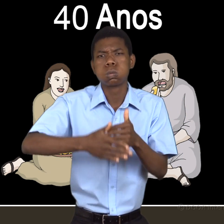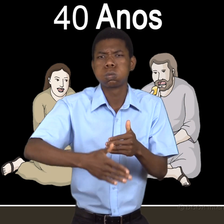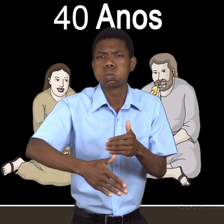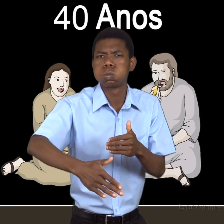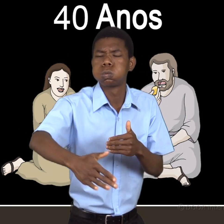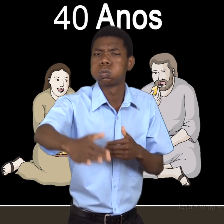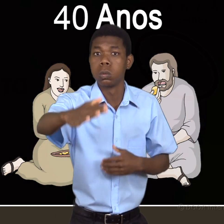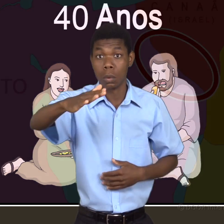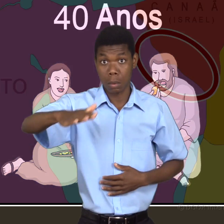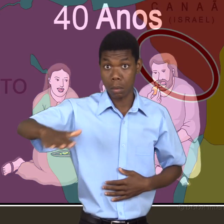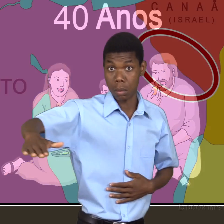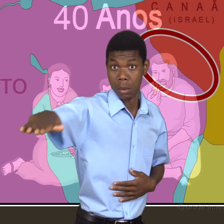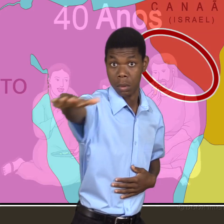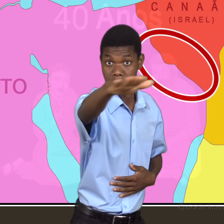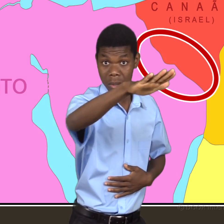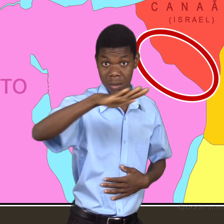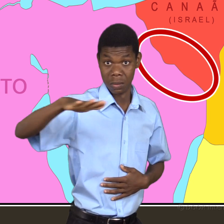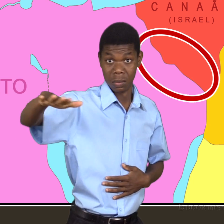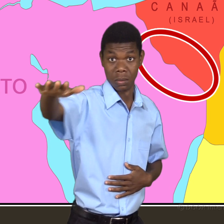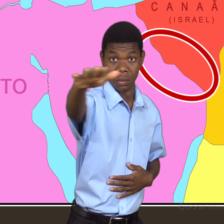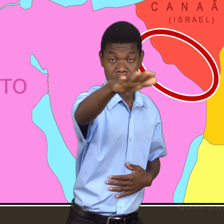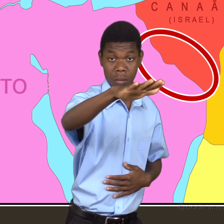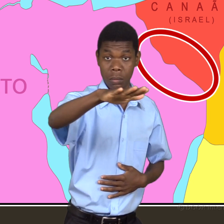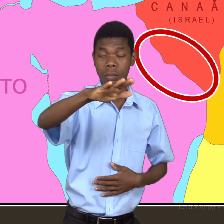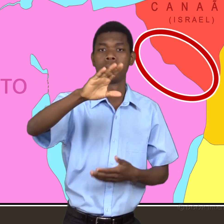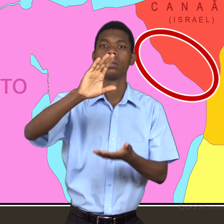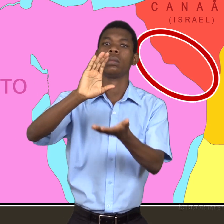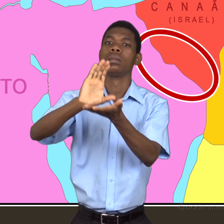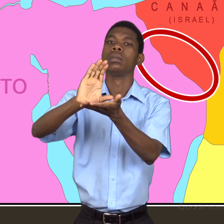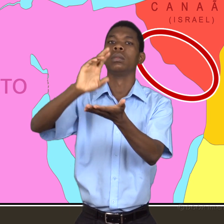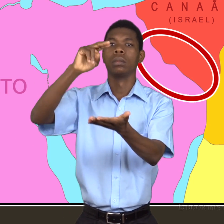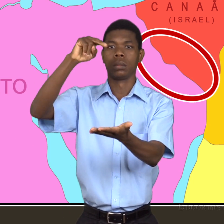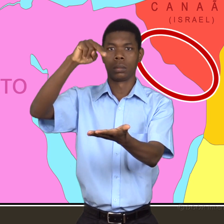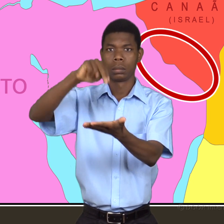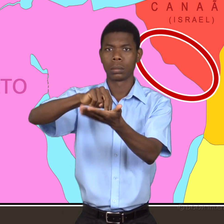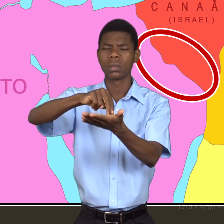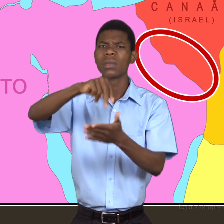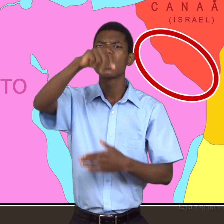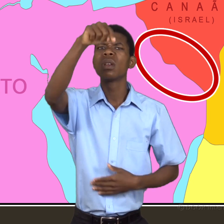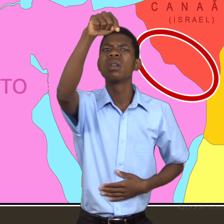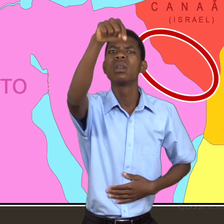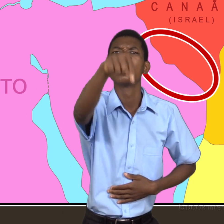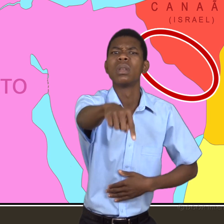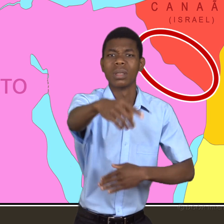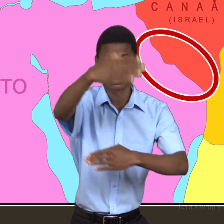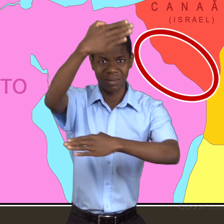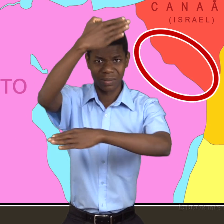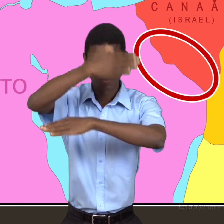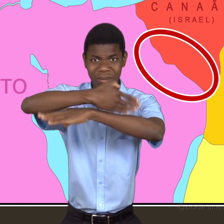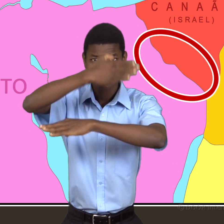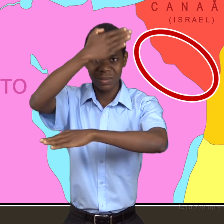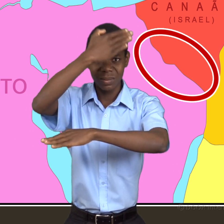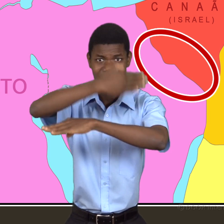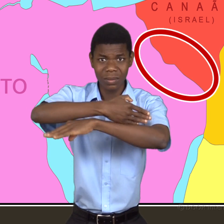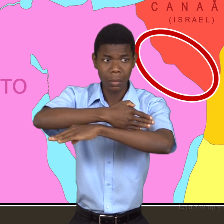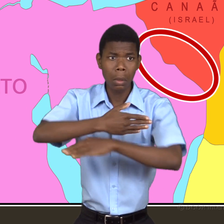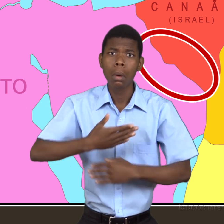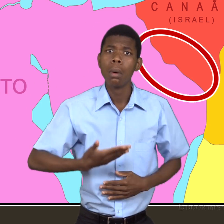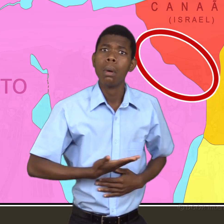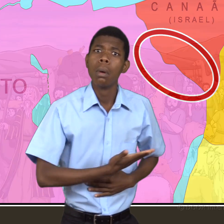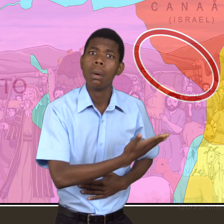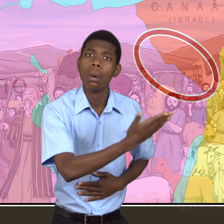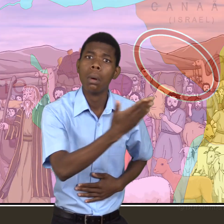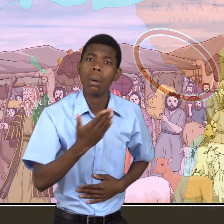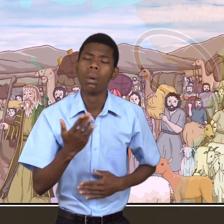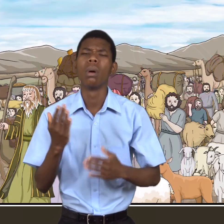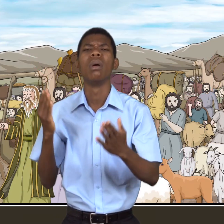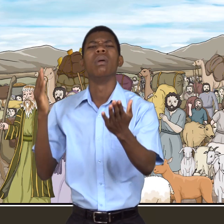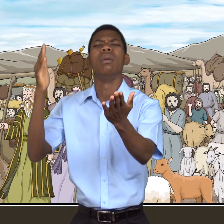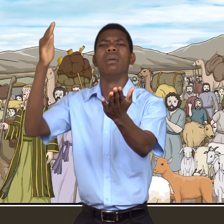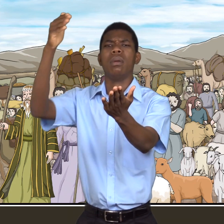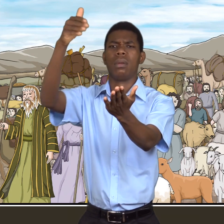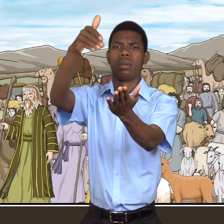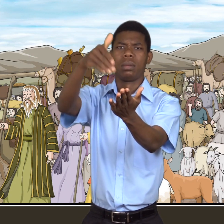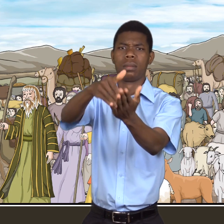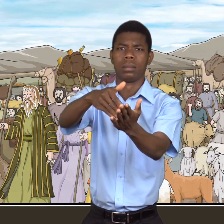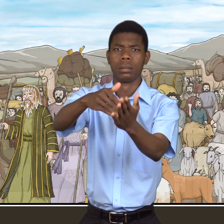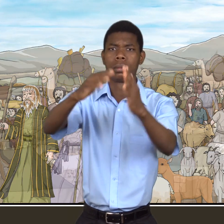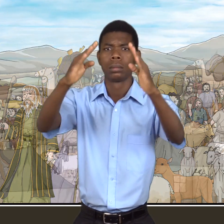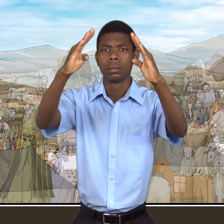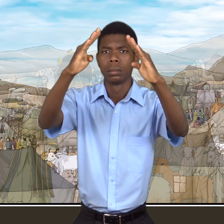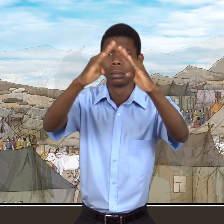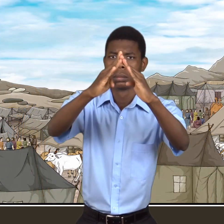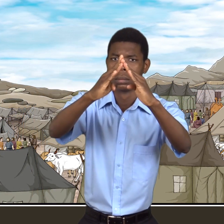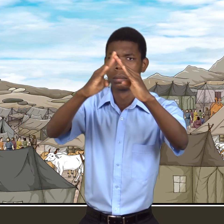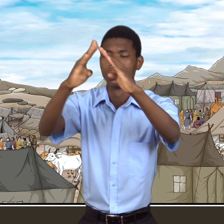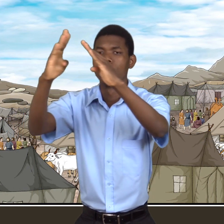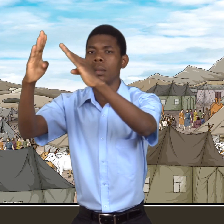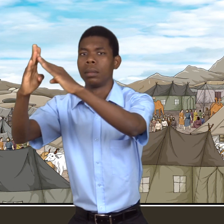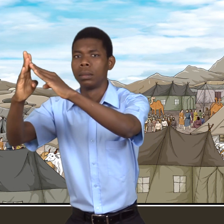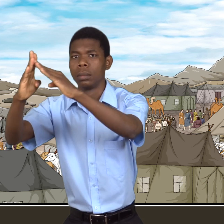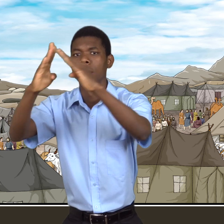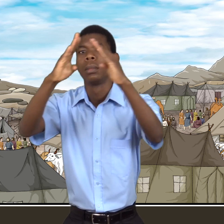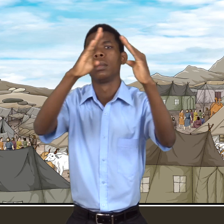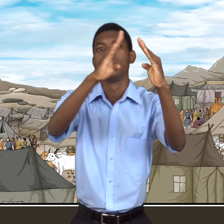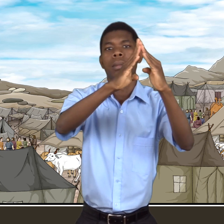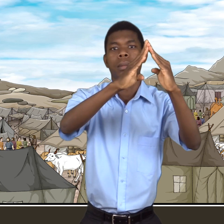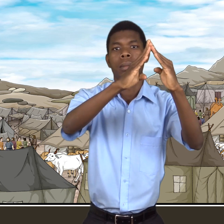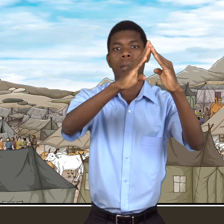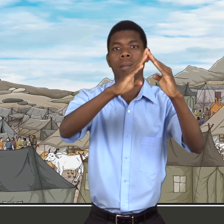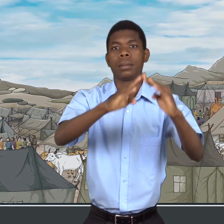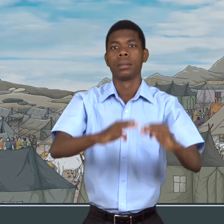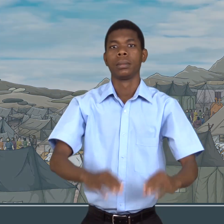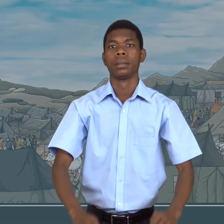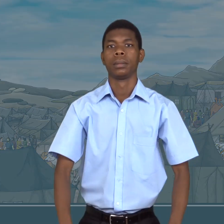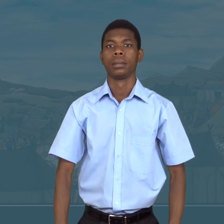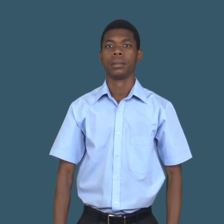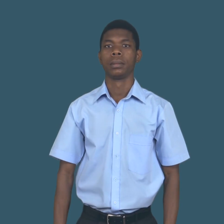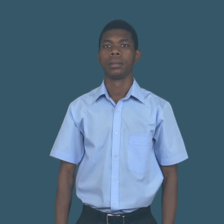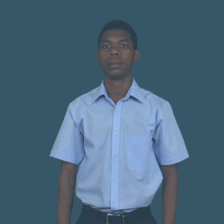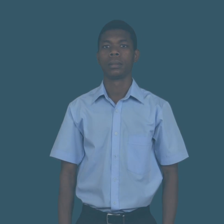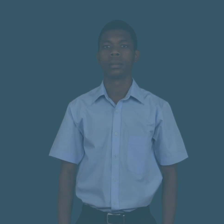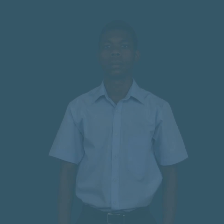they ate manna until they reached the border of Canaan.